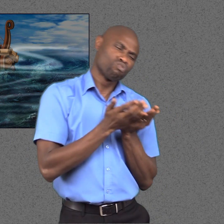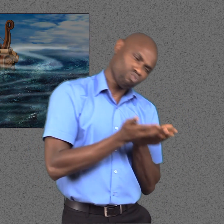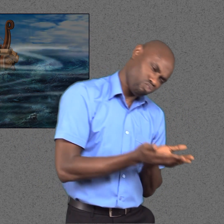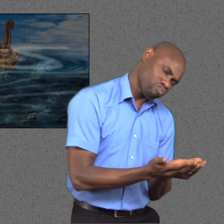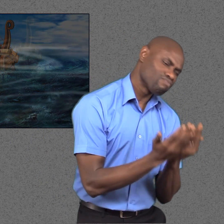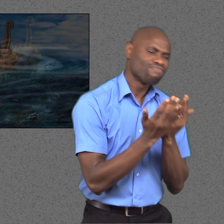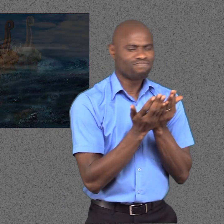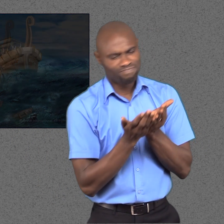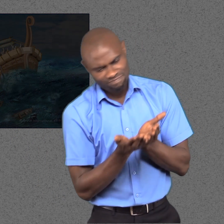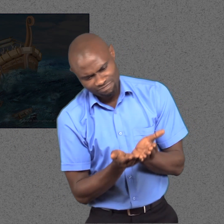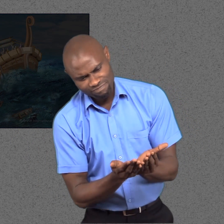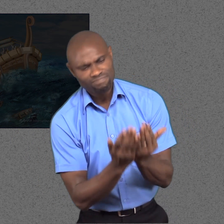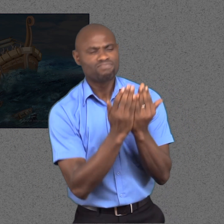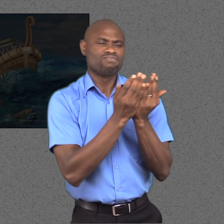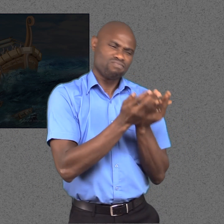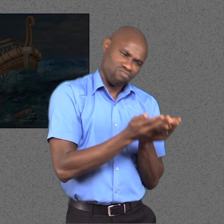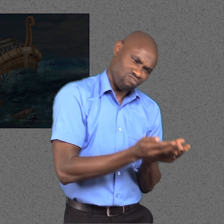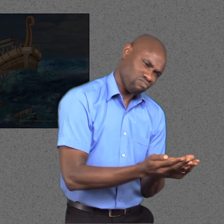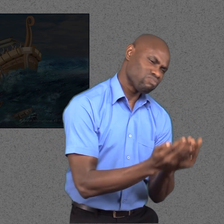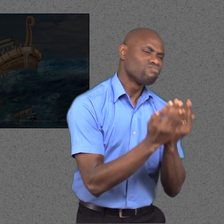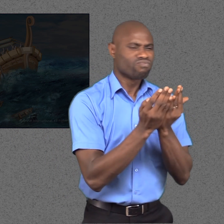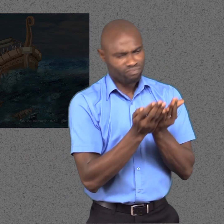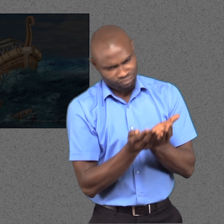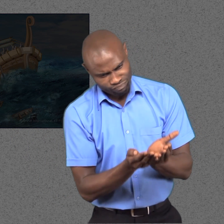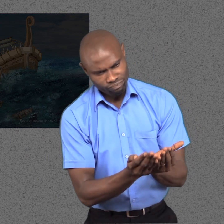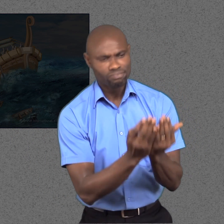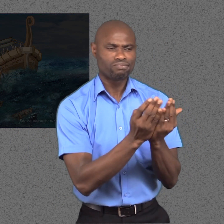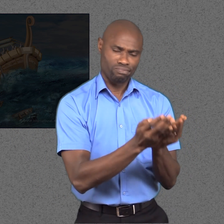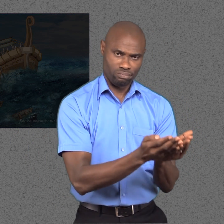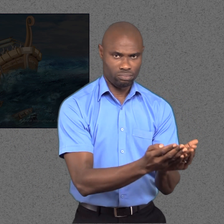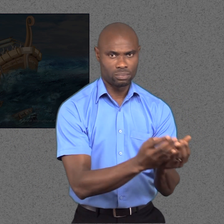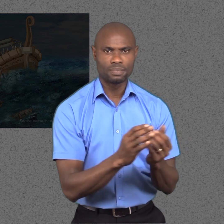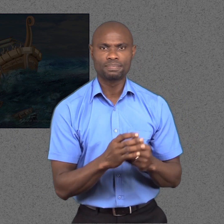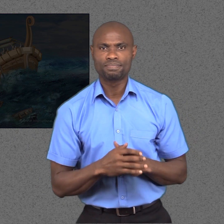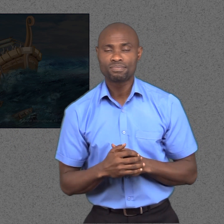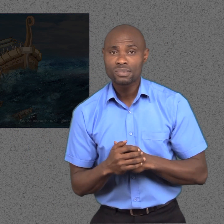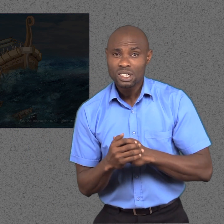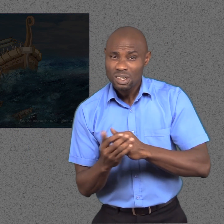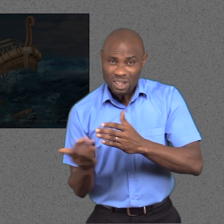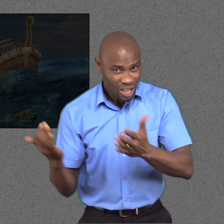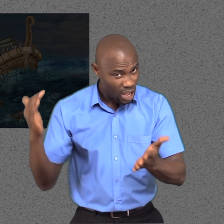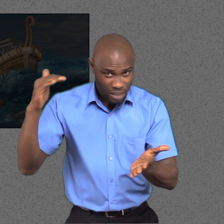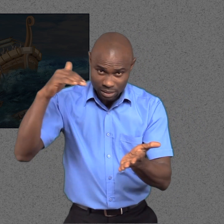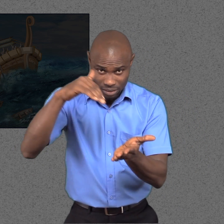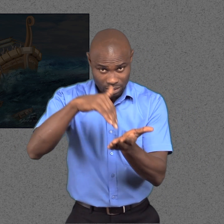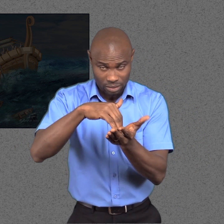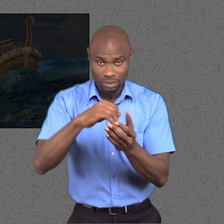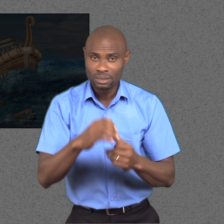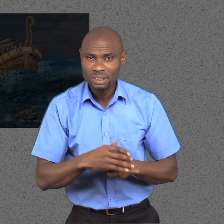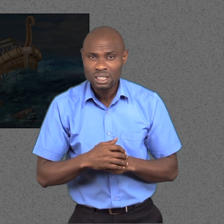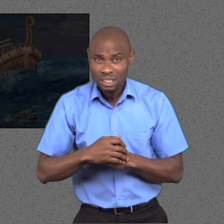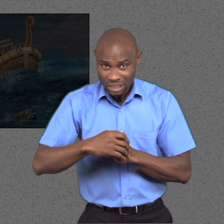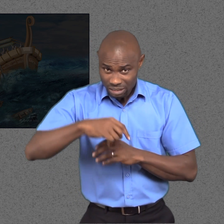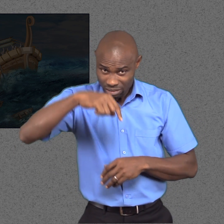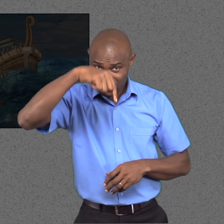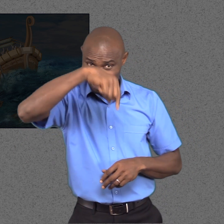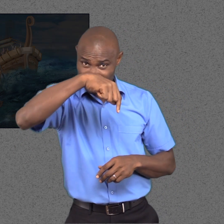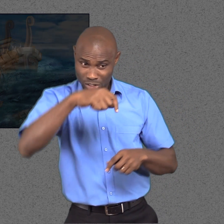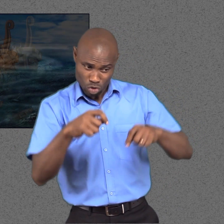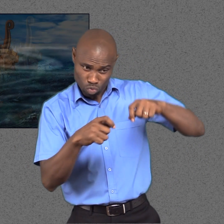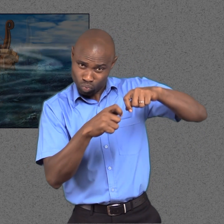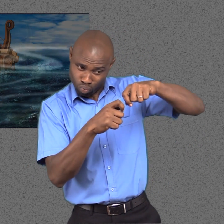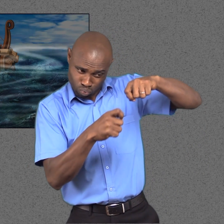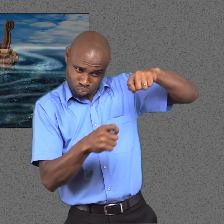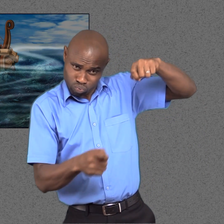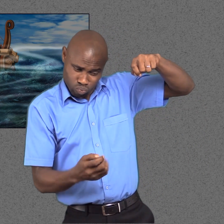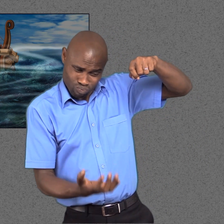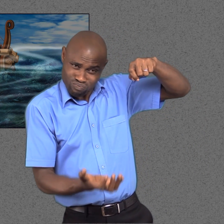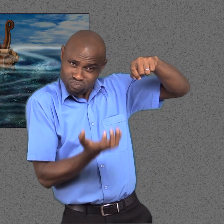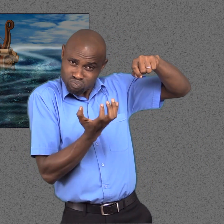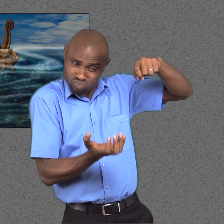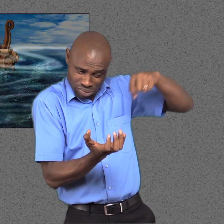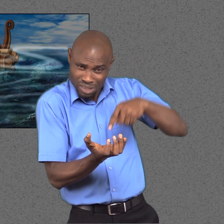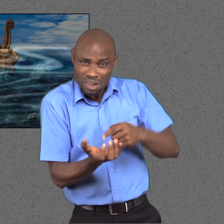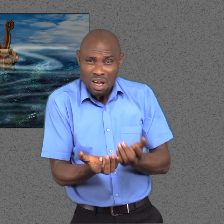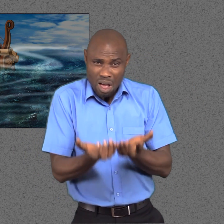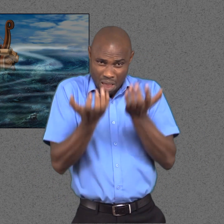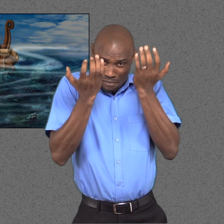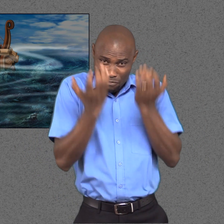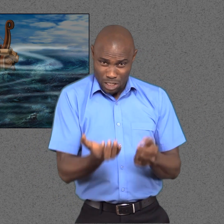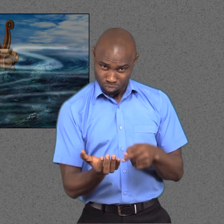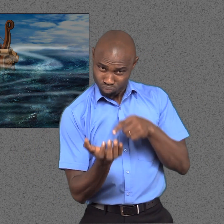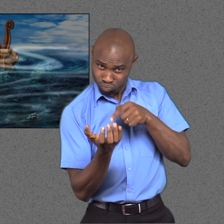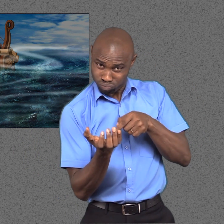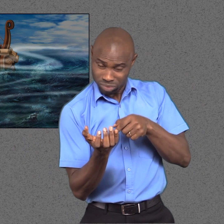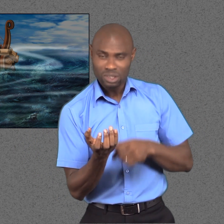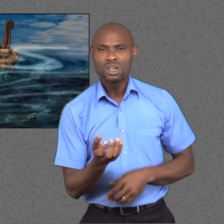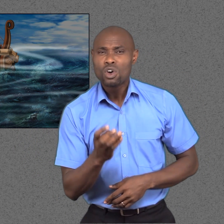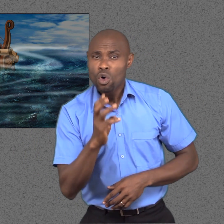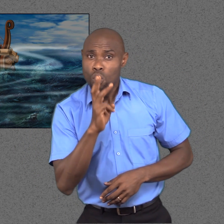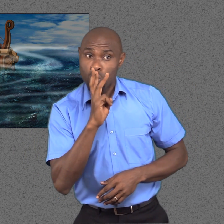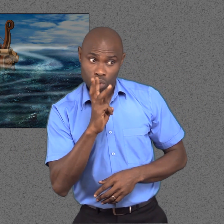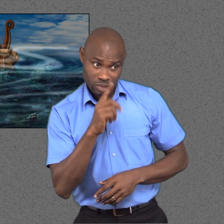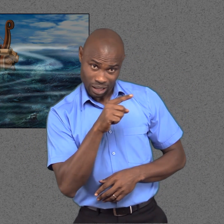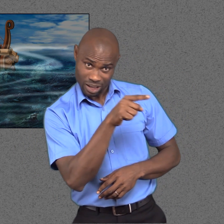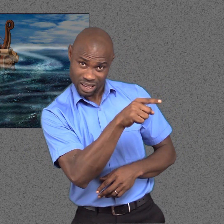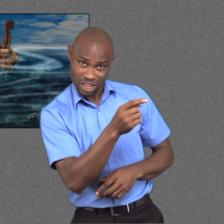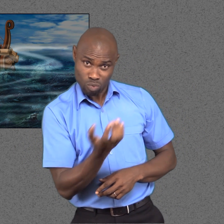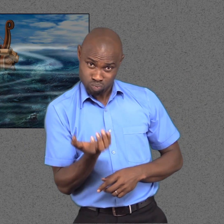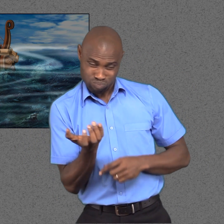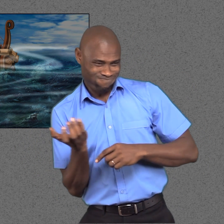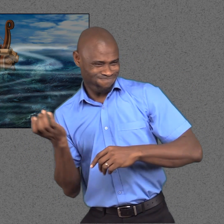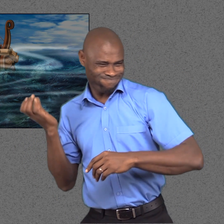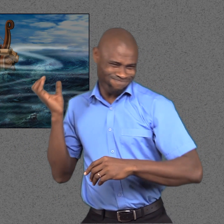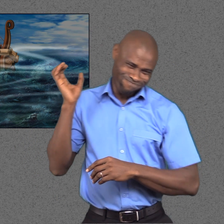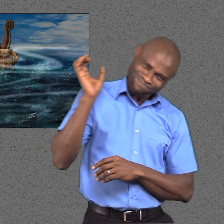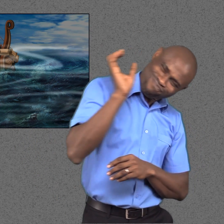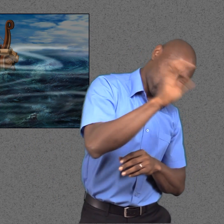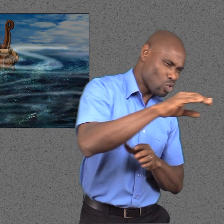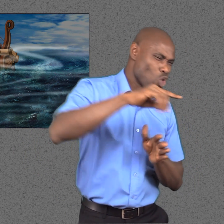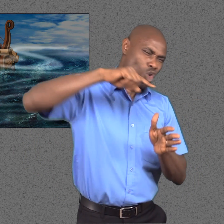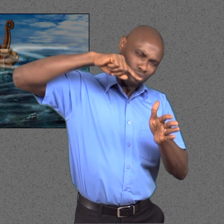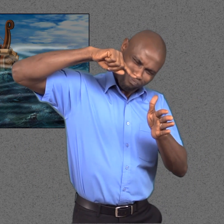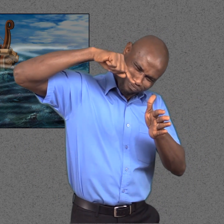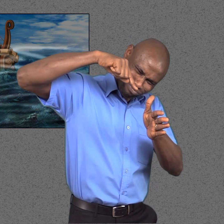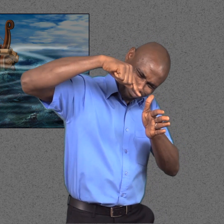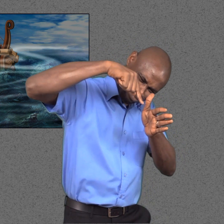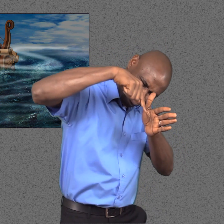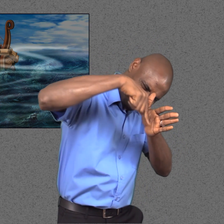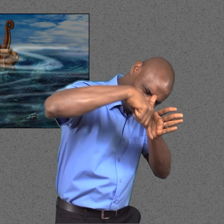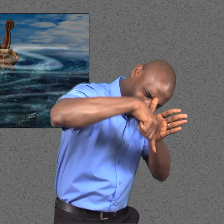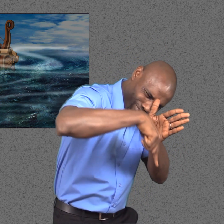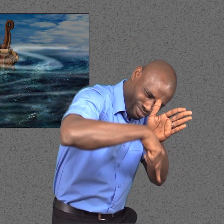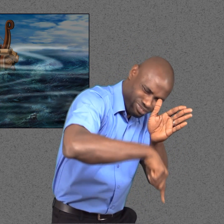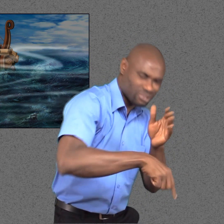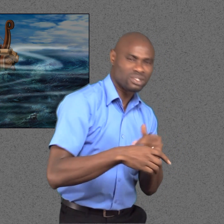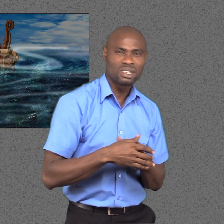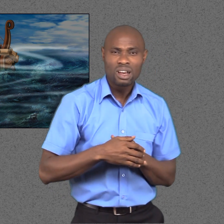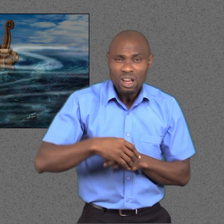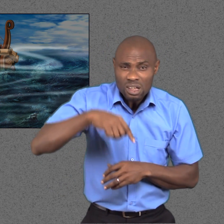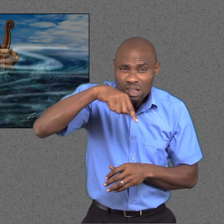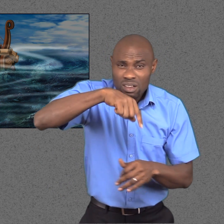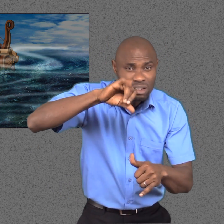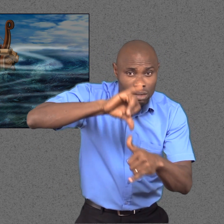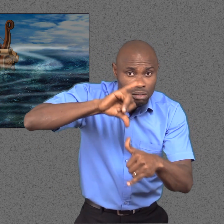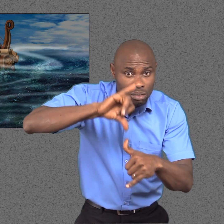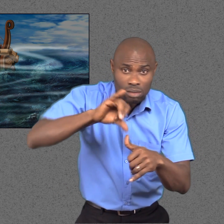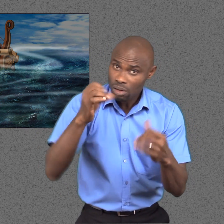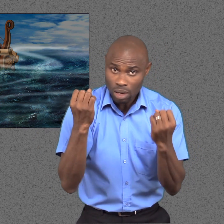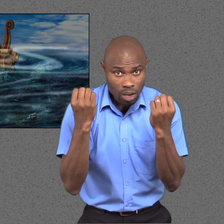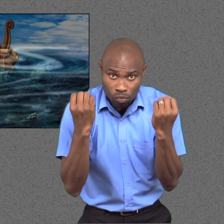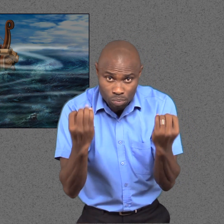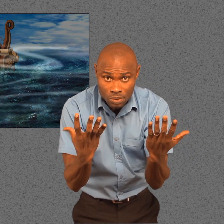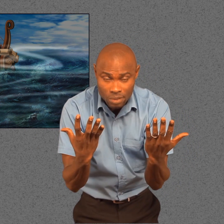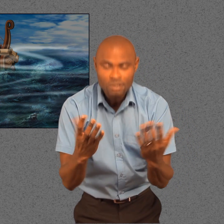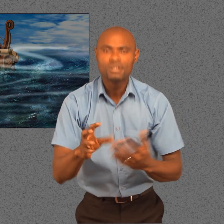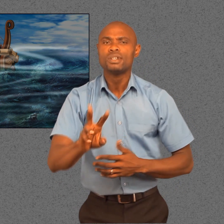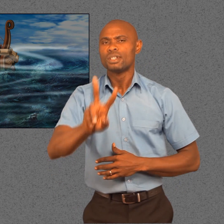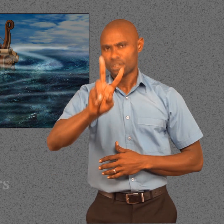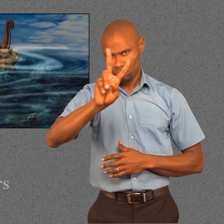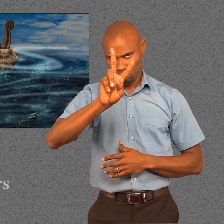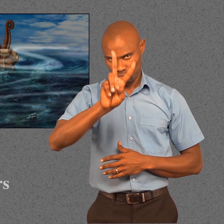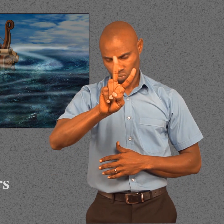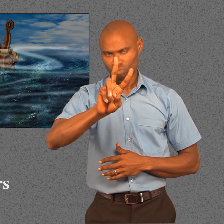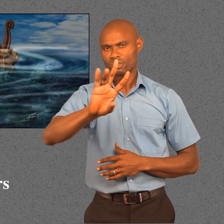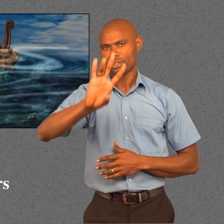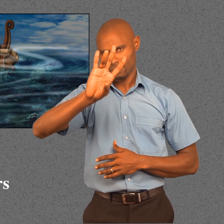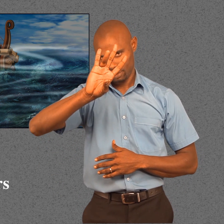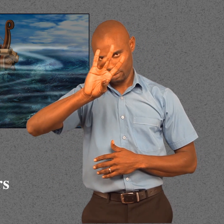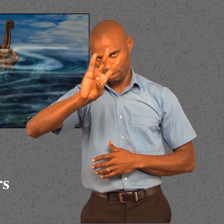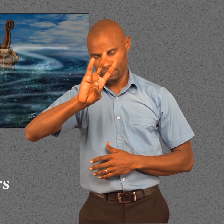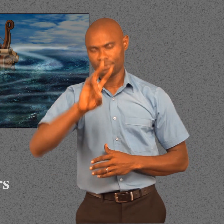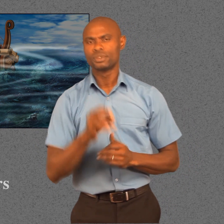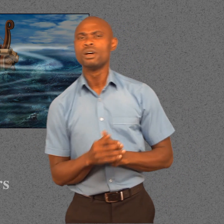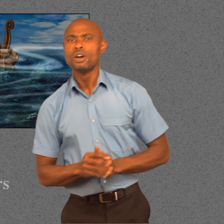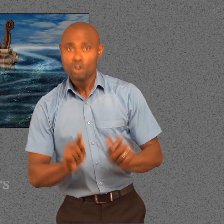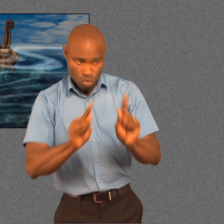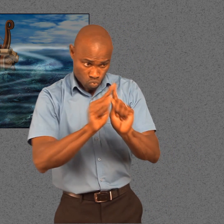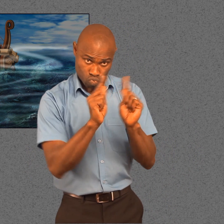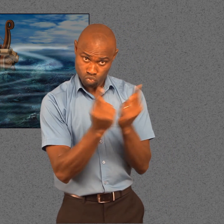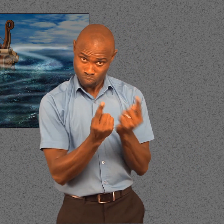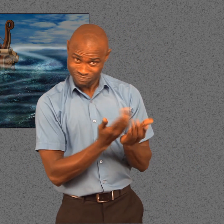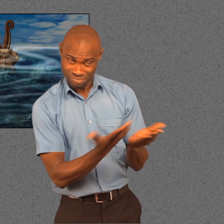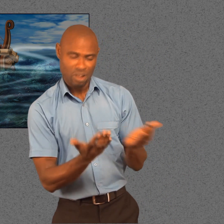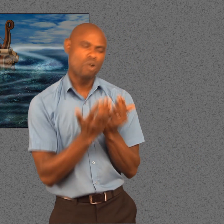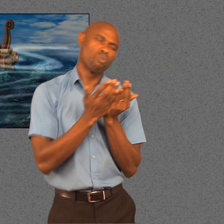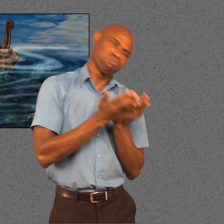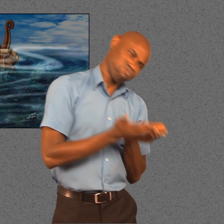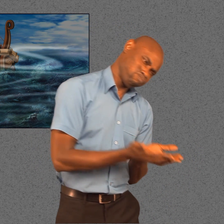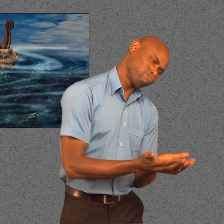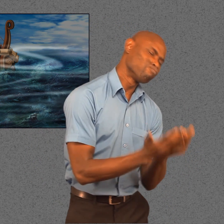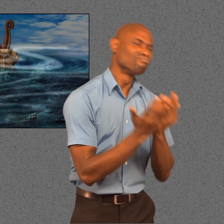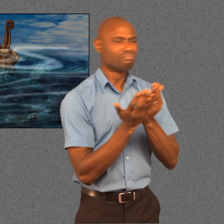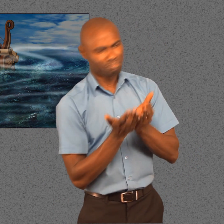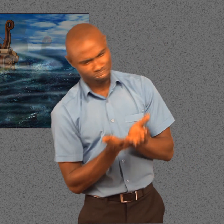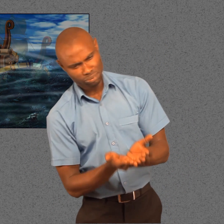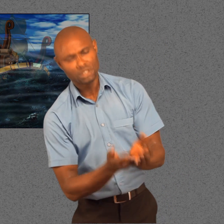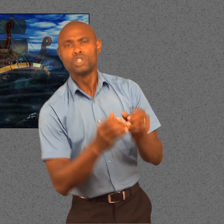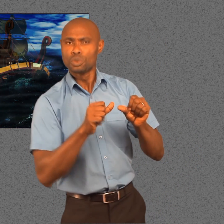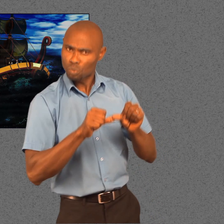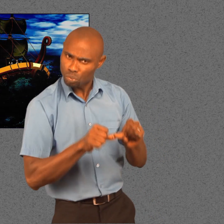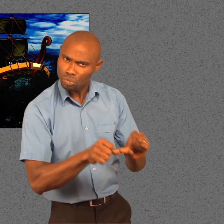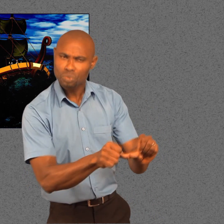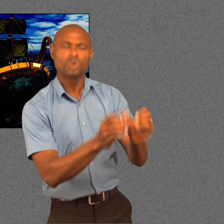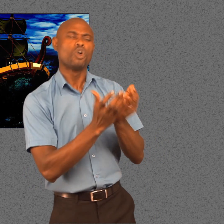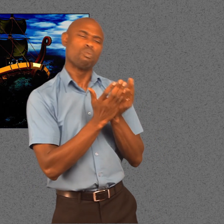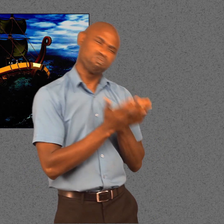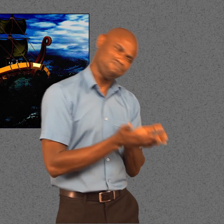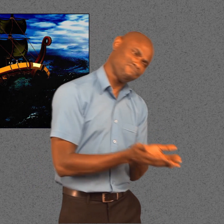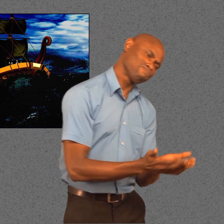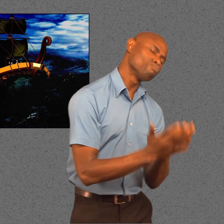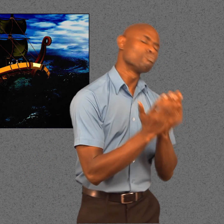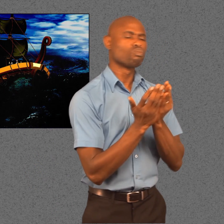Going a little farther, they took another set of soundings that read fifteen fathoms.